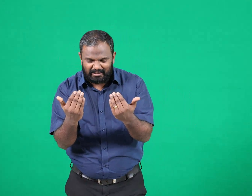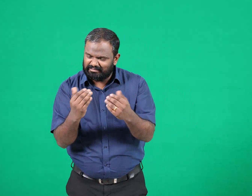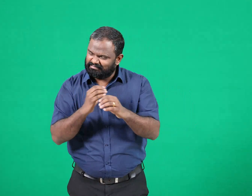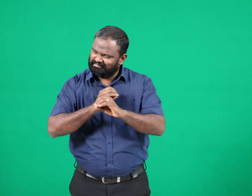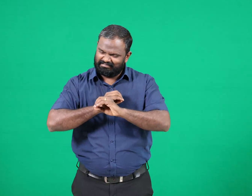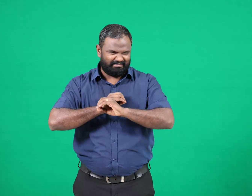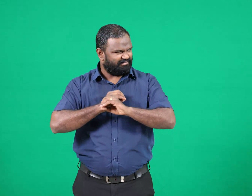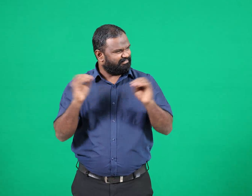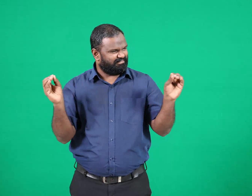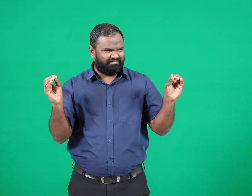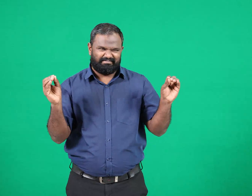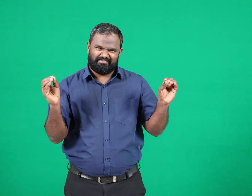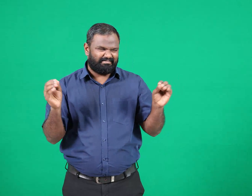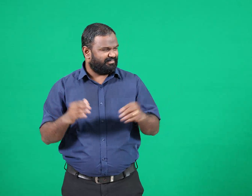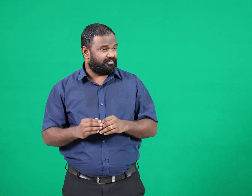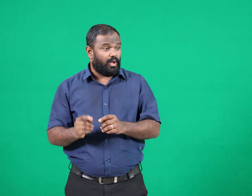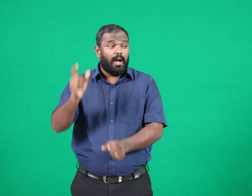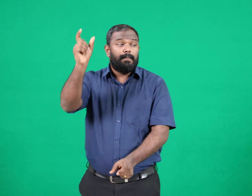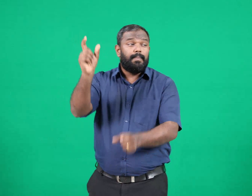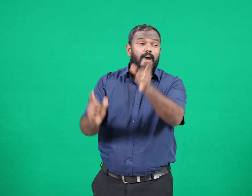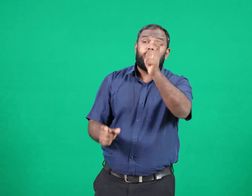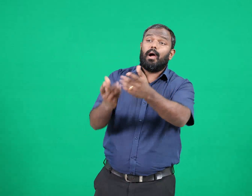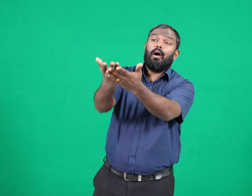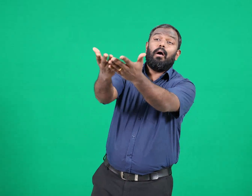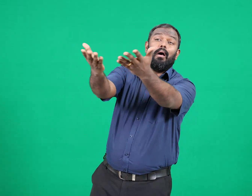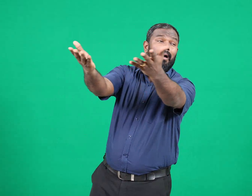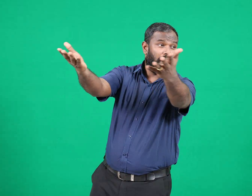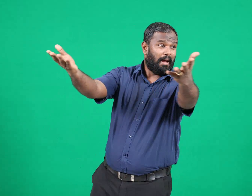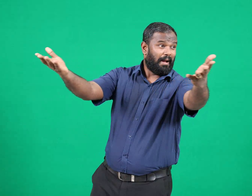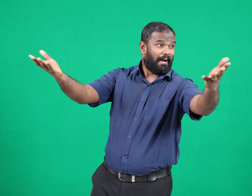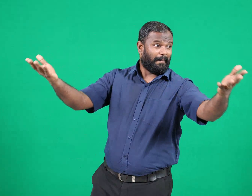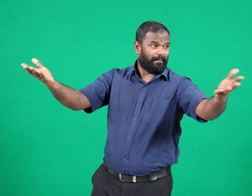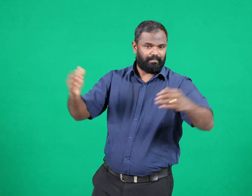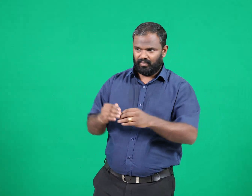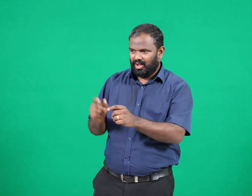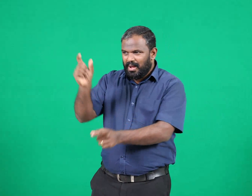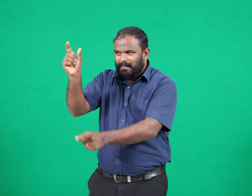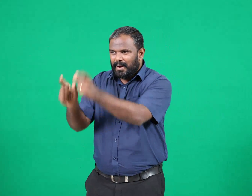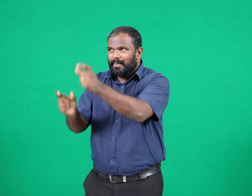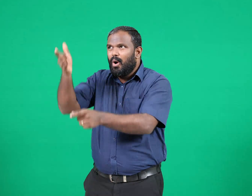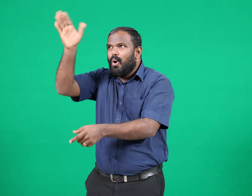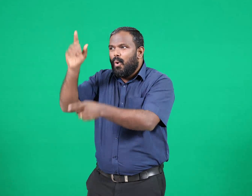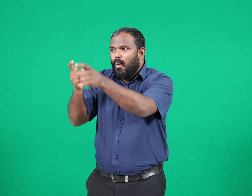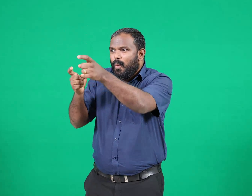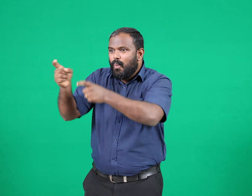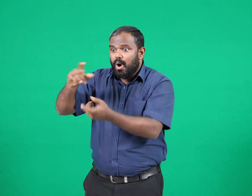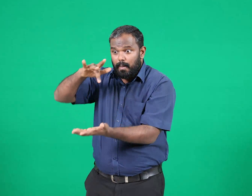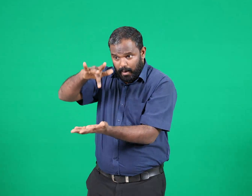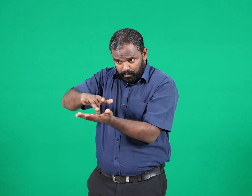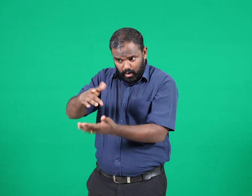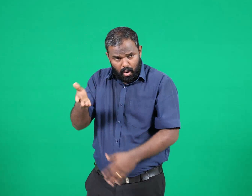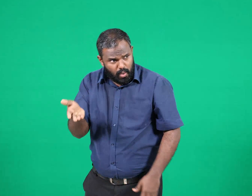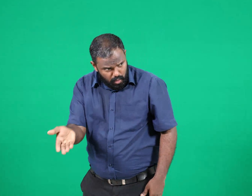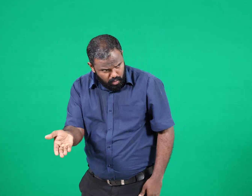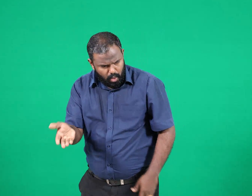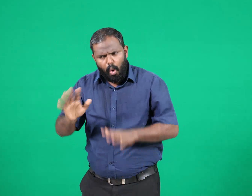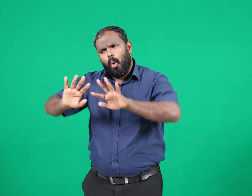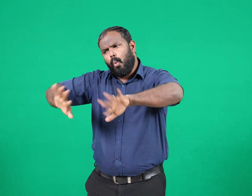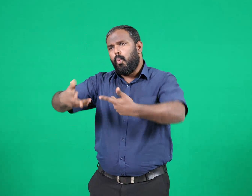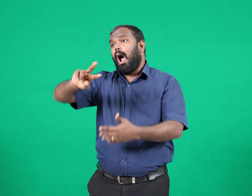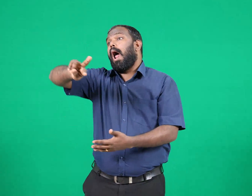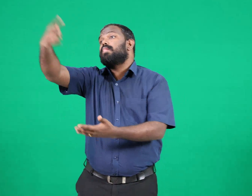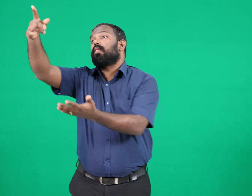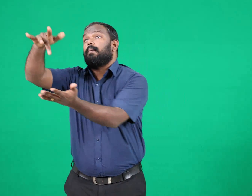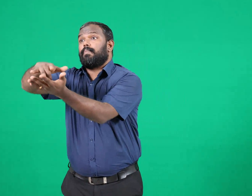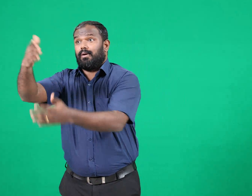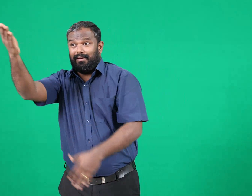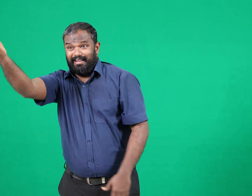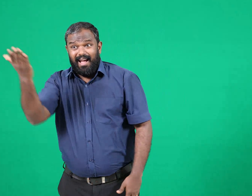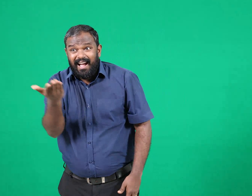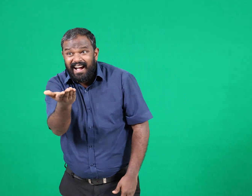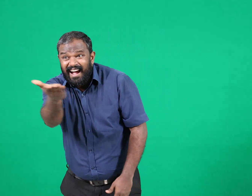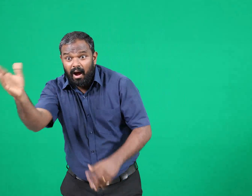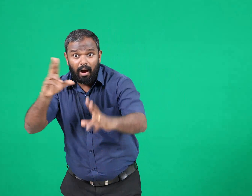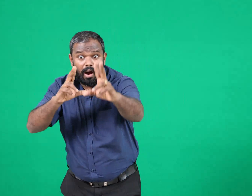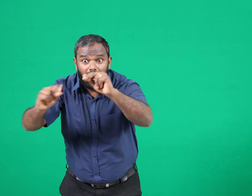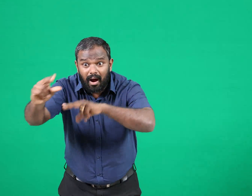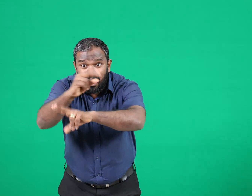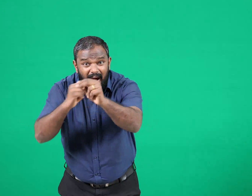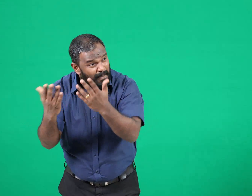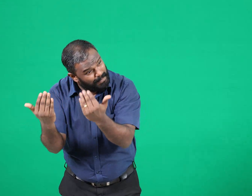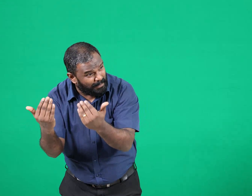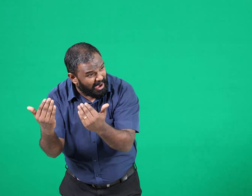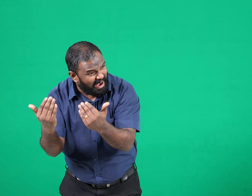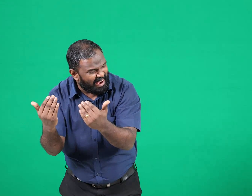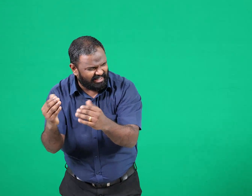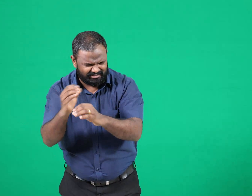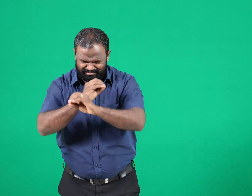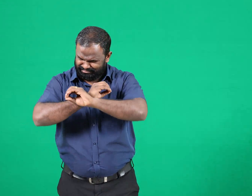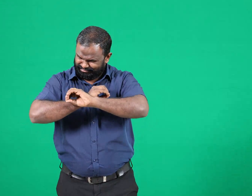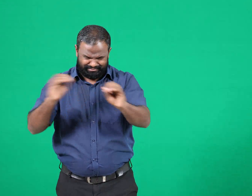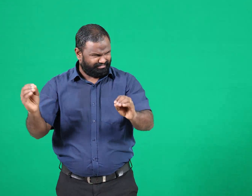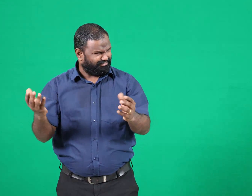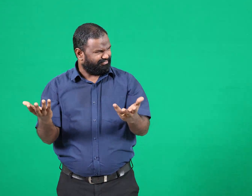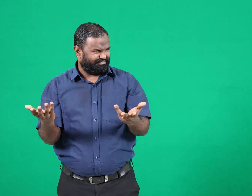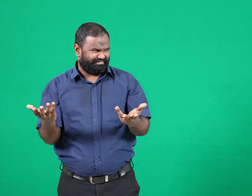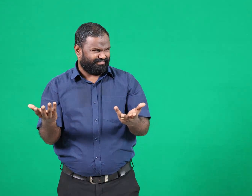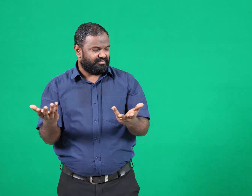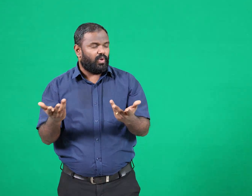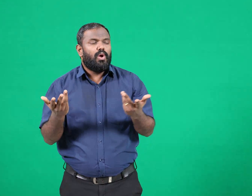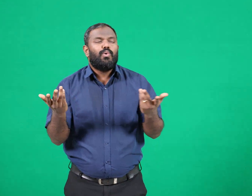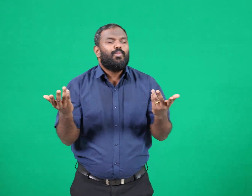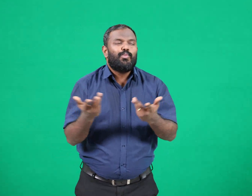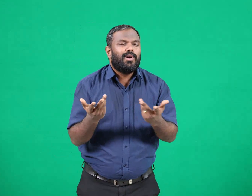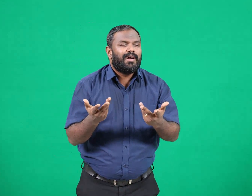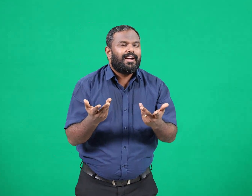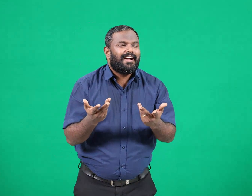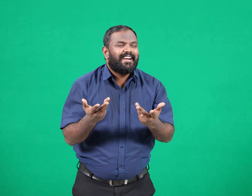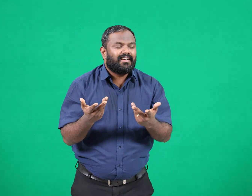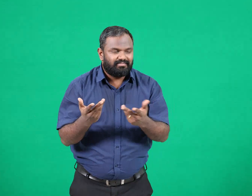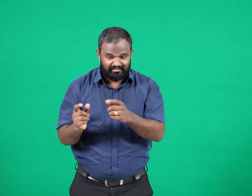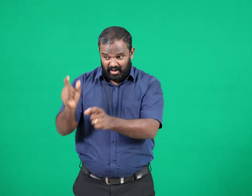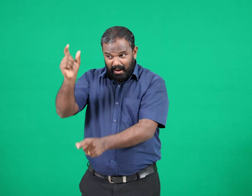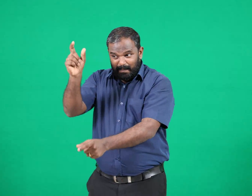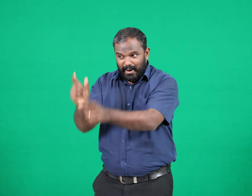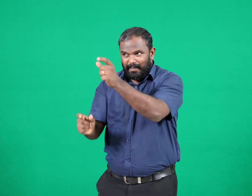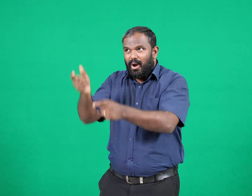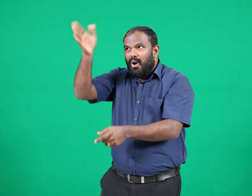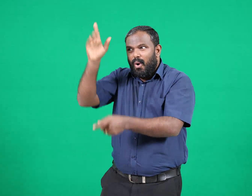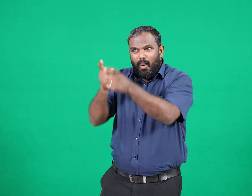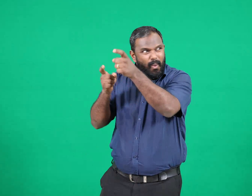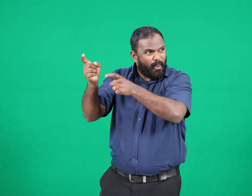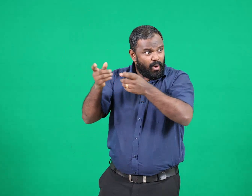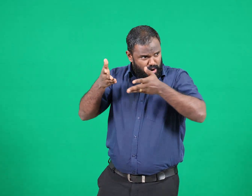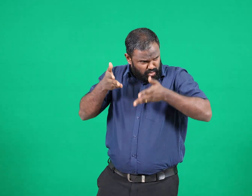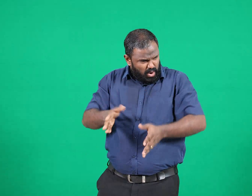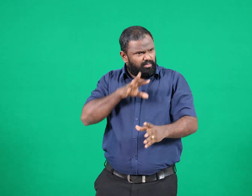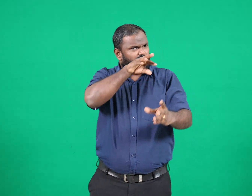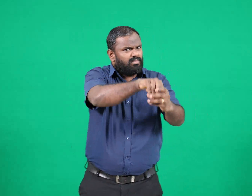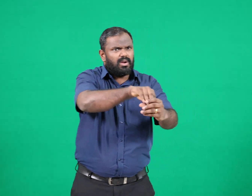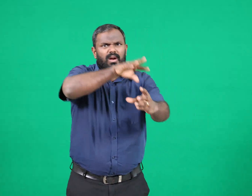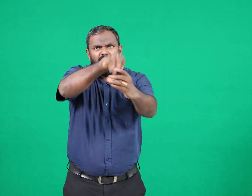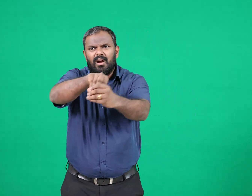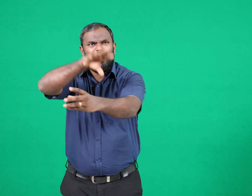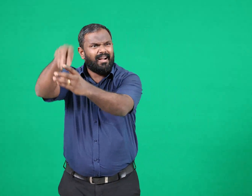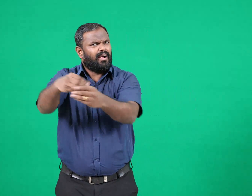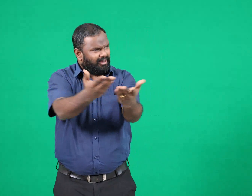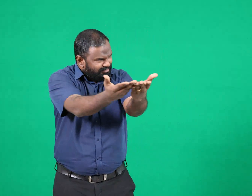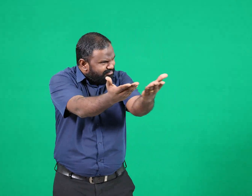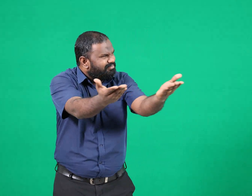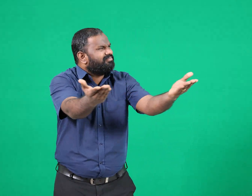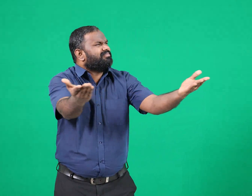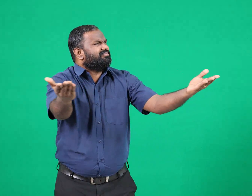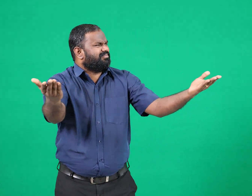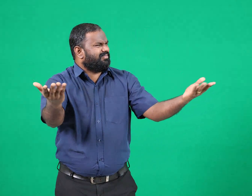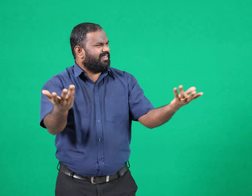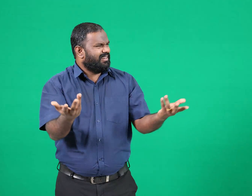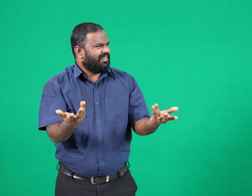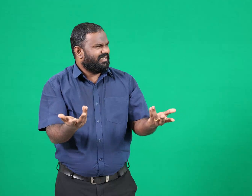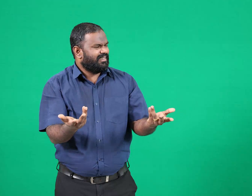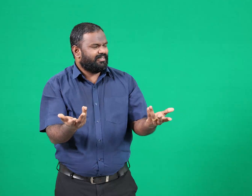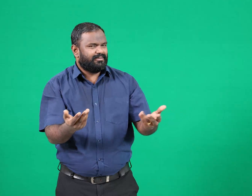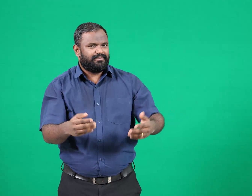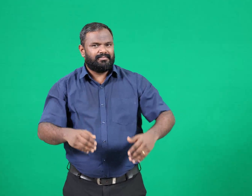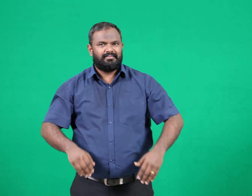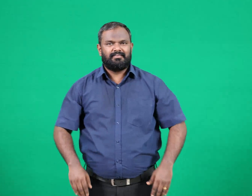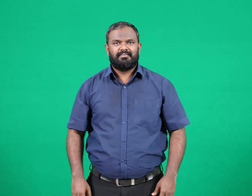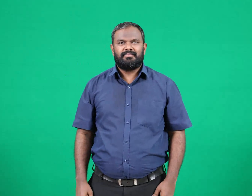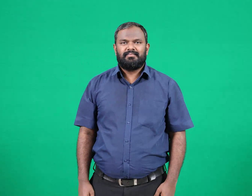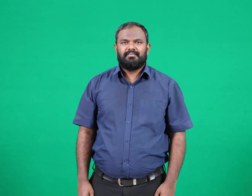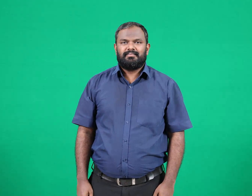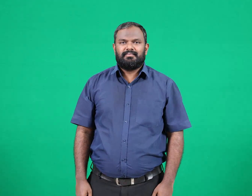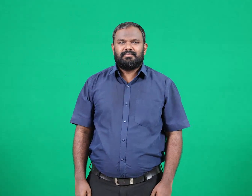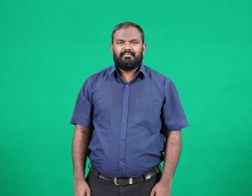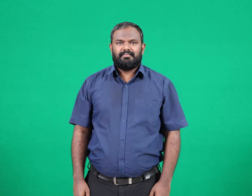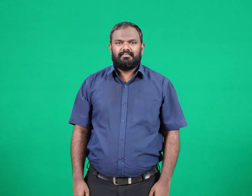Nor will people say, ' Look, here it is,' or ' There it is.' For you see, the kingdom of God is in your midst."